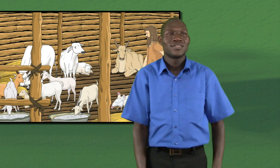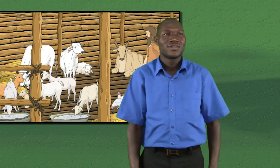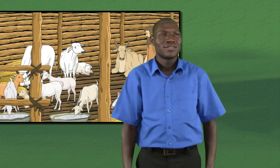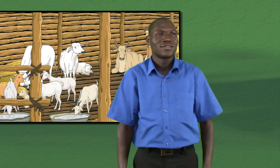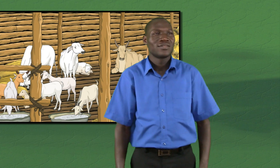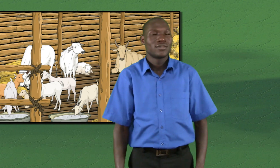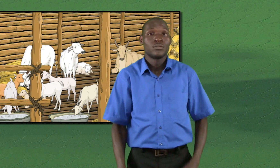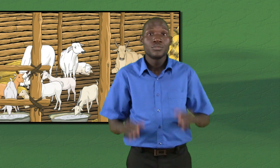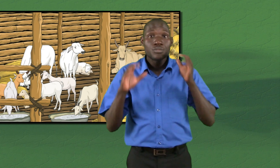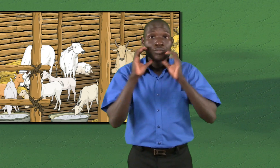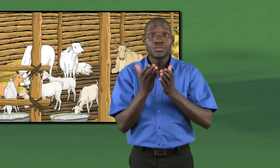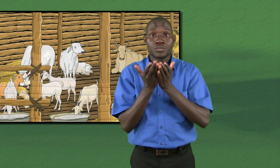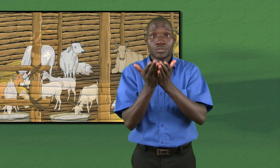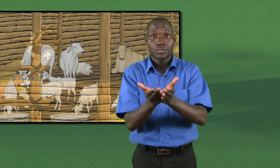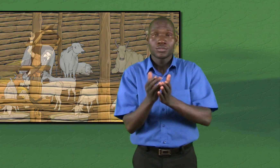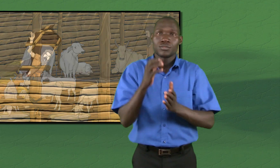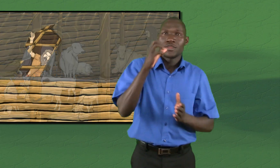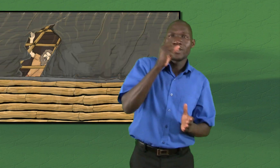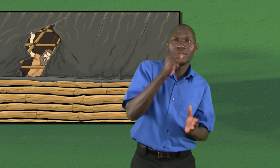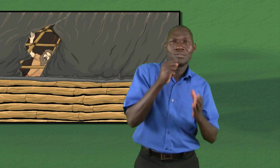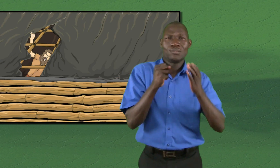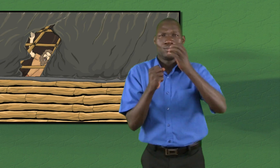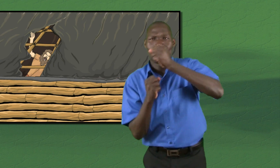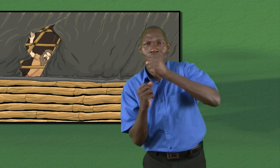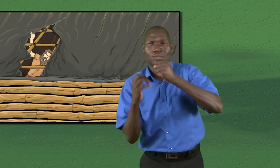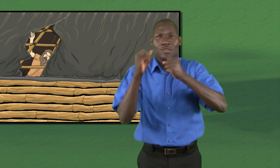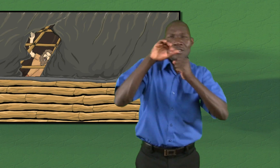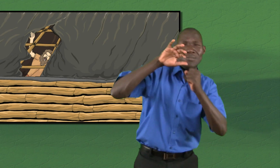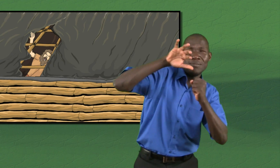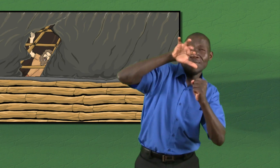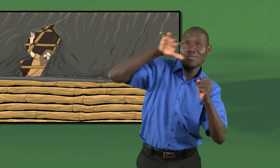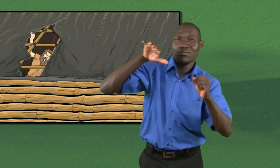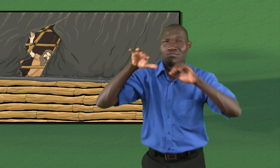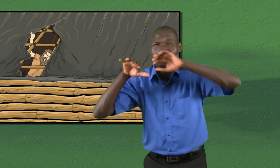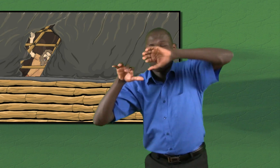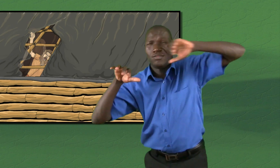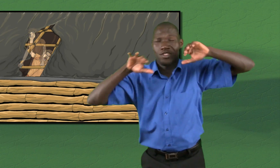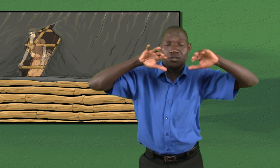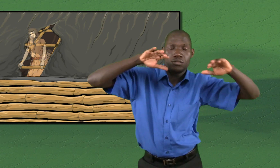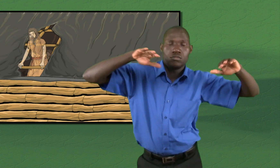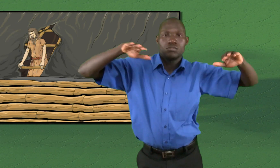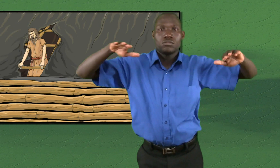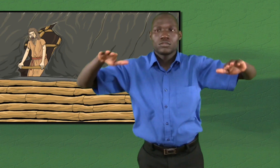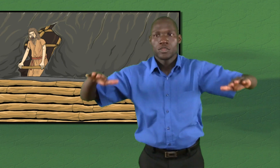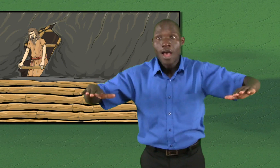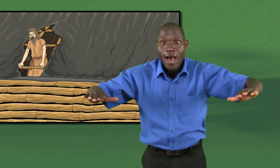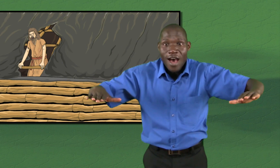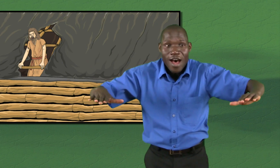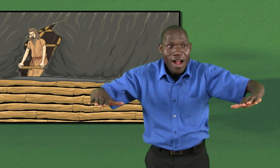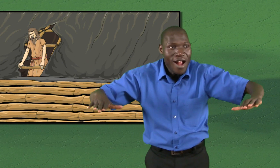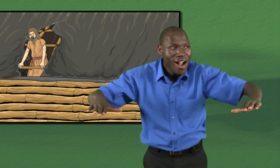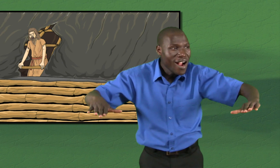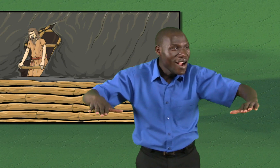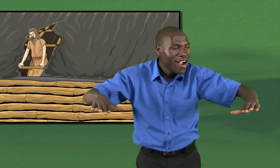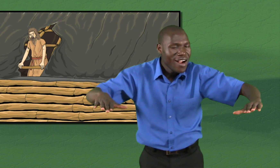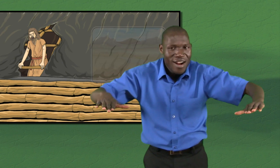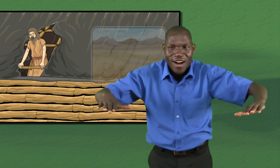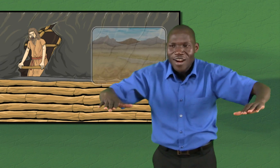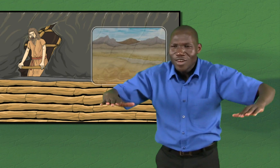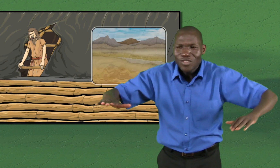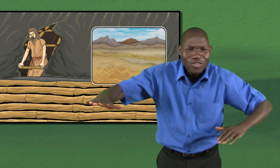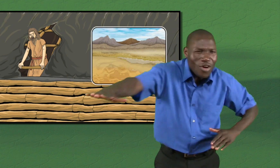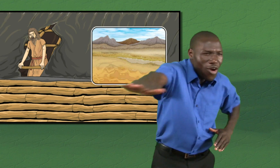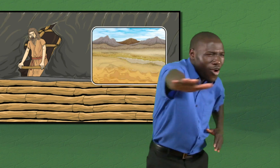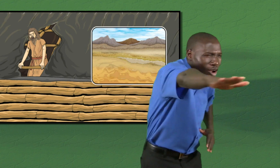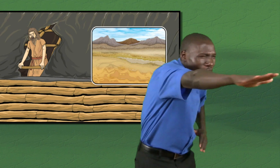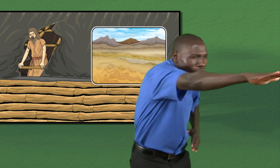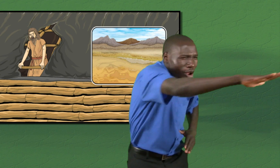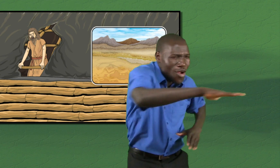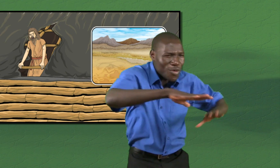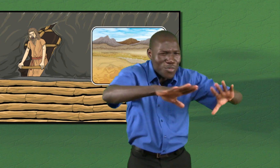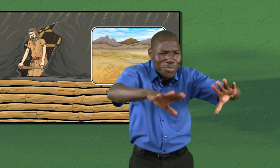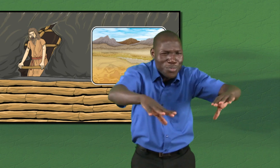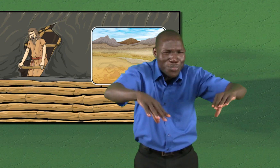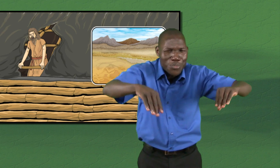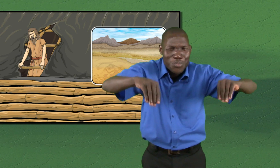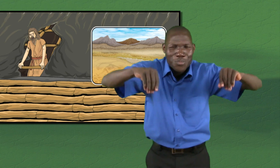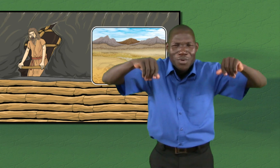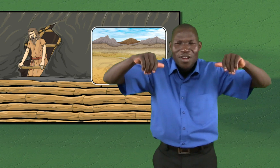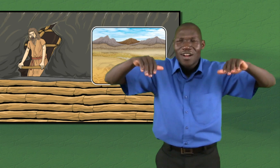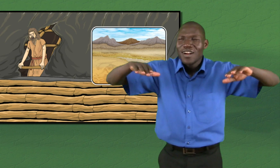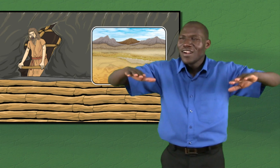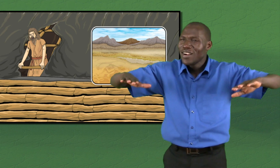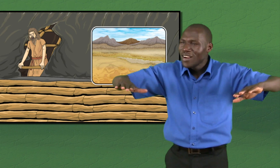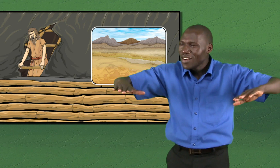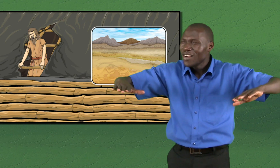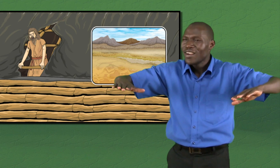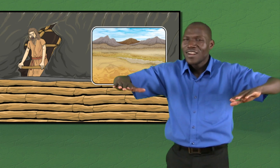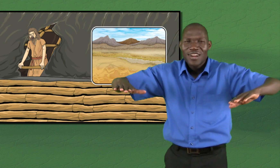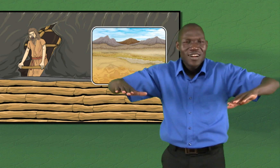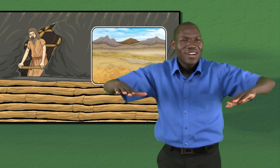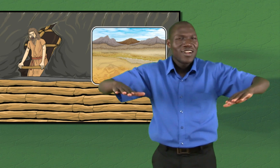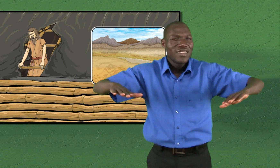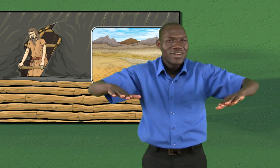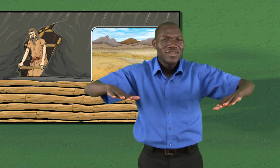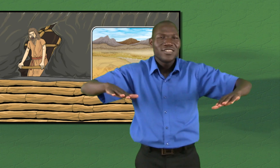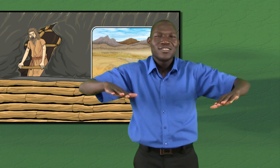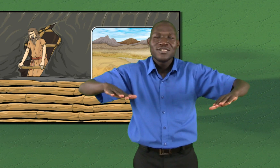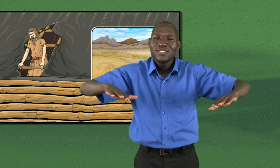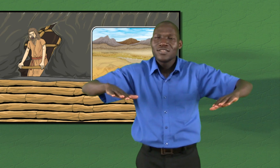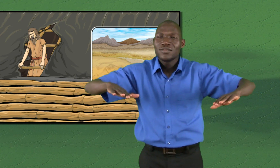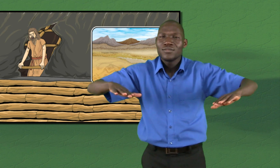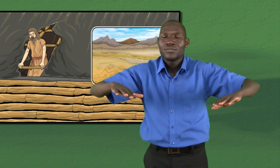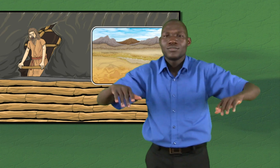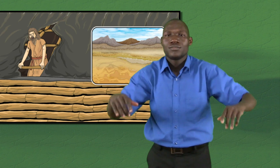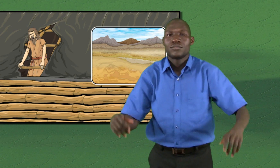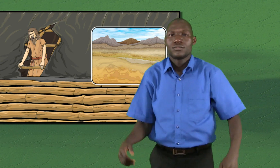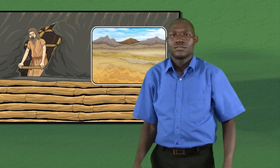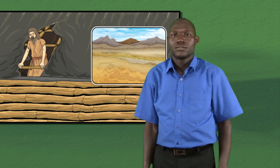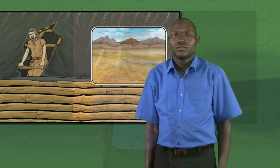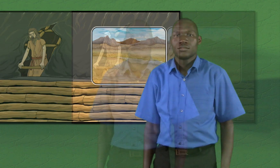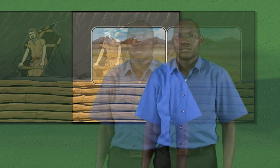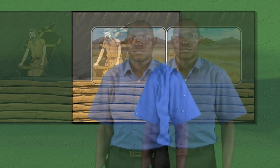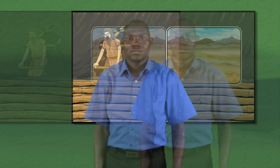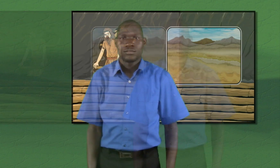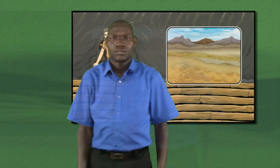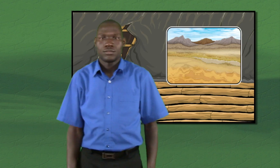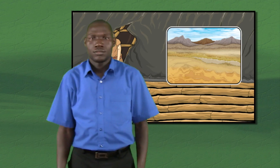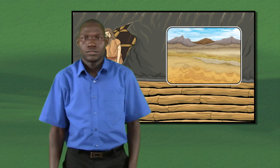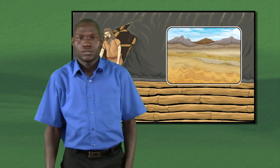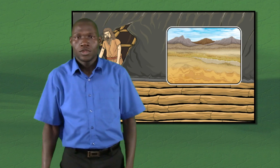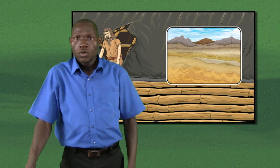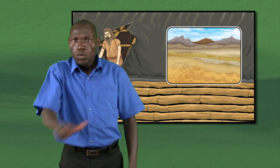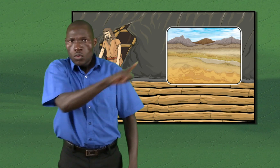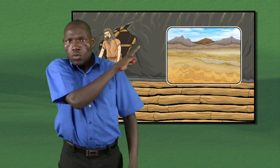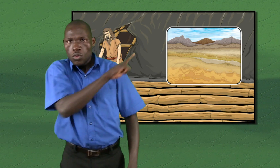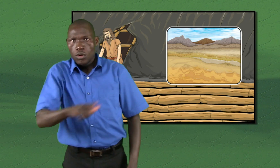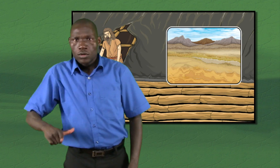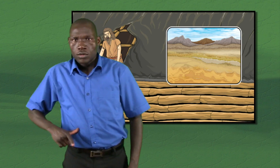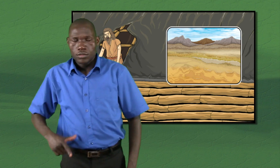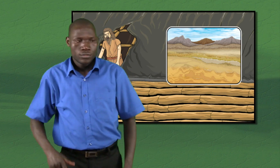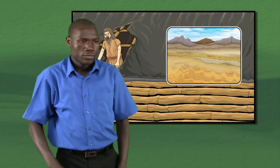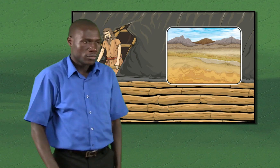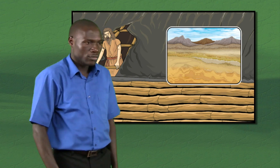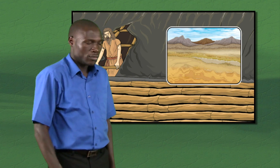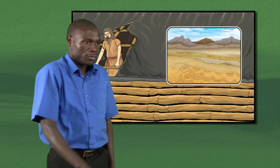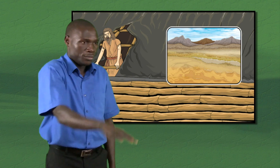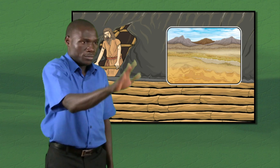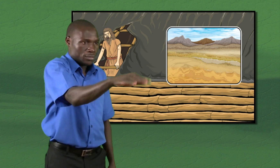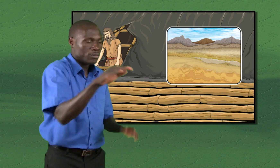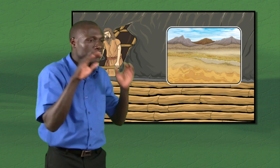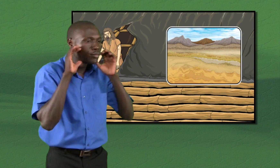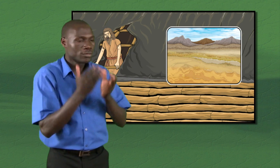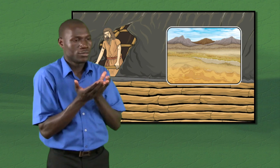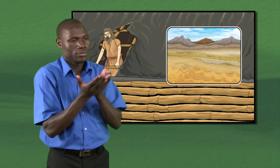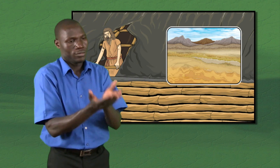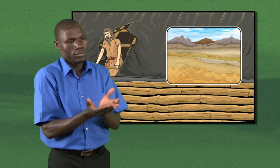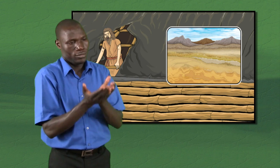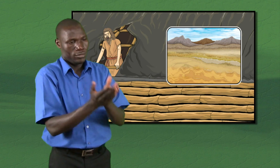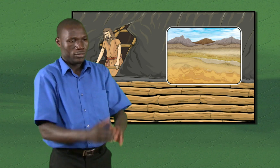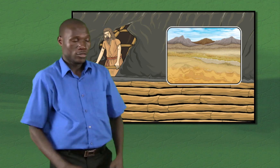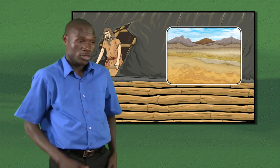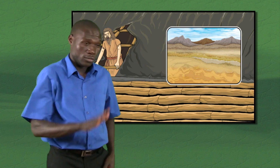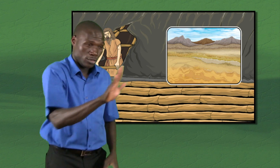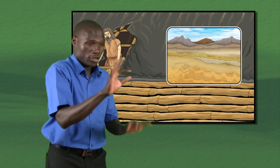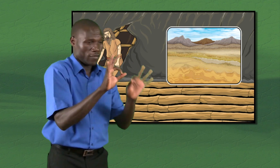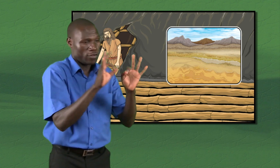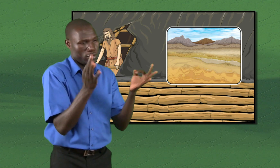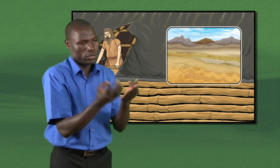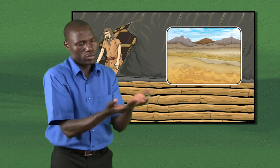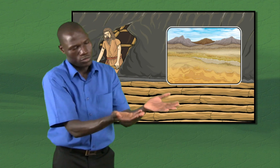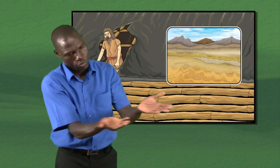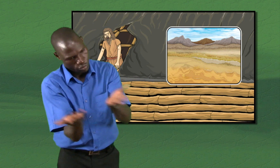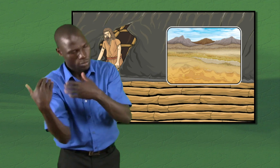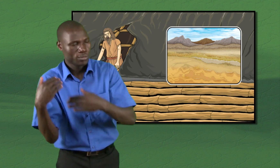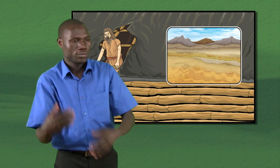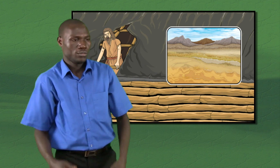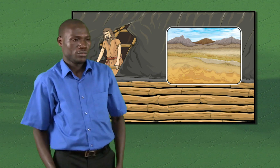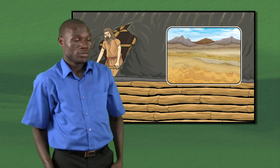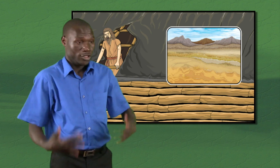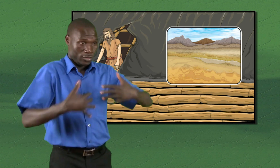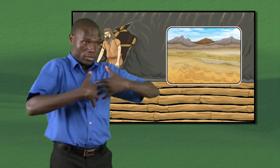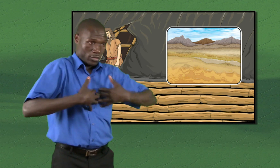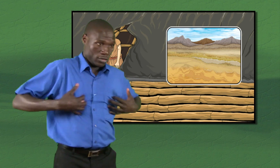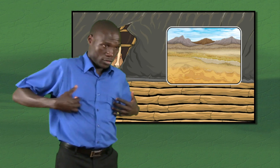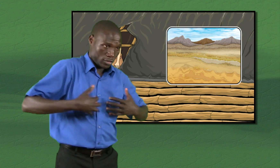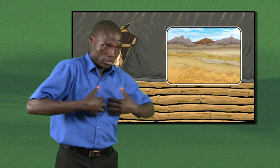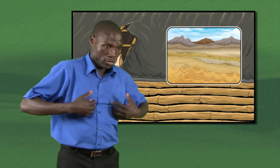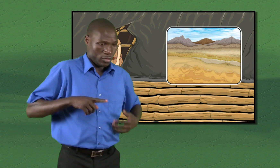So Noah removed the covering from the ark and saw that the surface of the ground was dry. By the twenty-seventh day of the second month, the earth was fully dry.